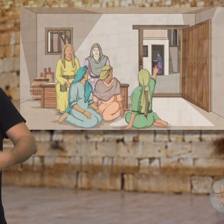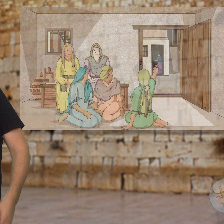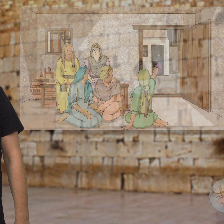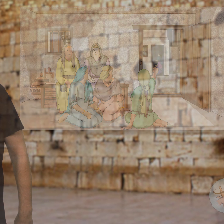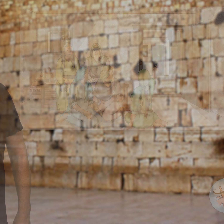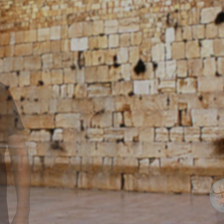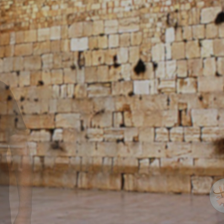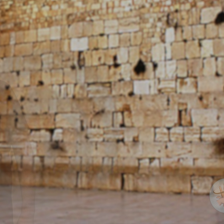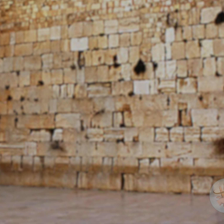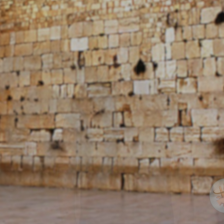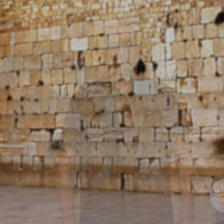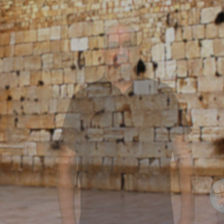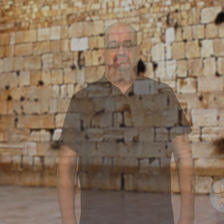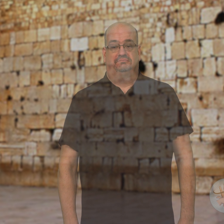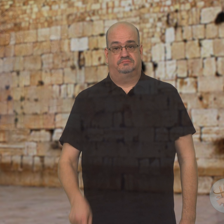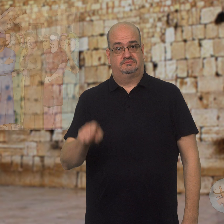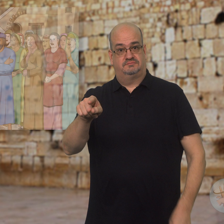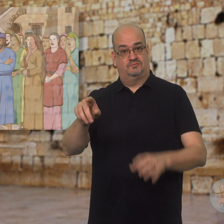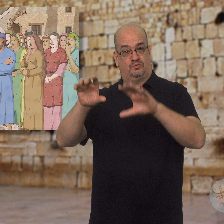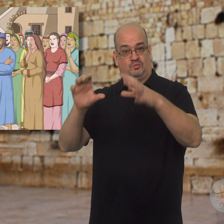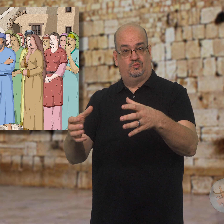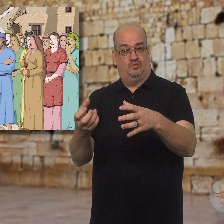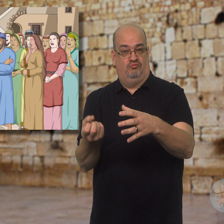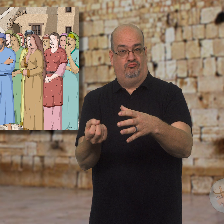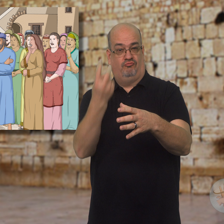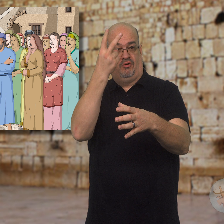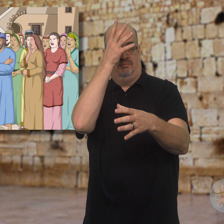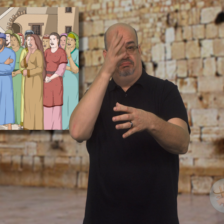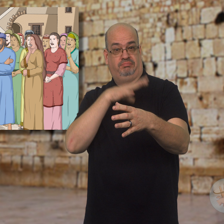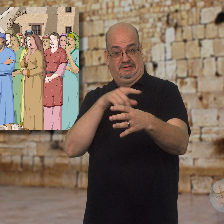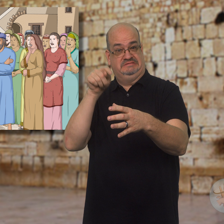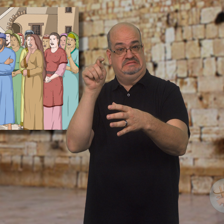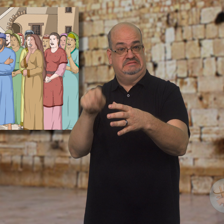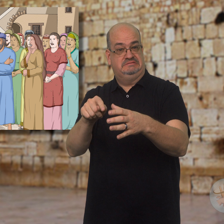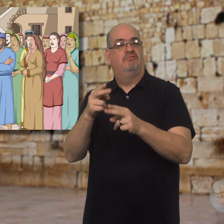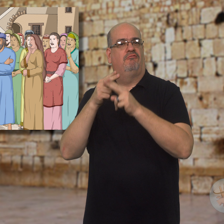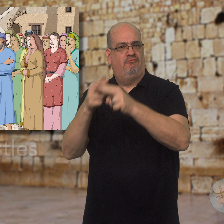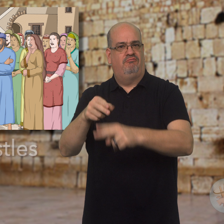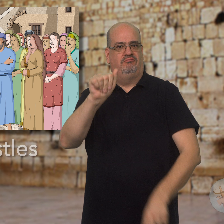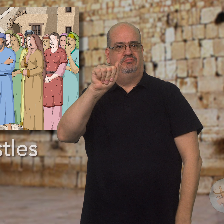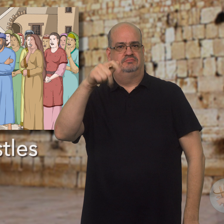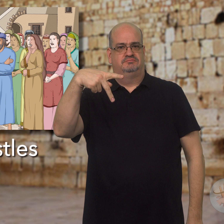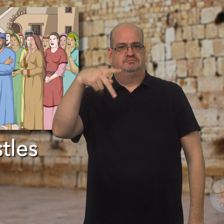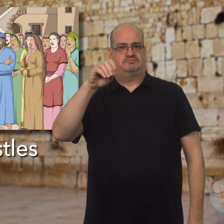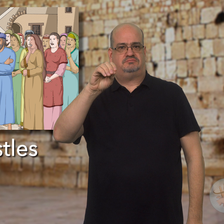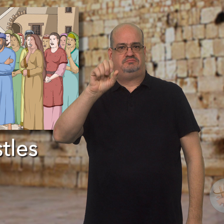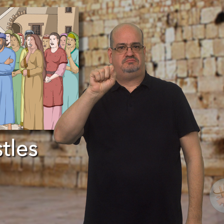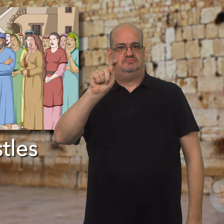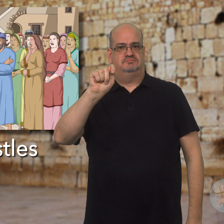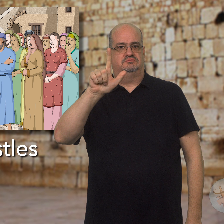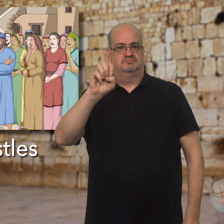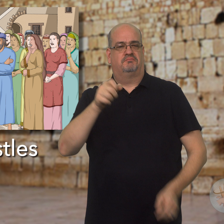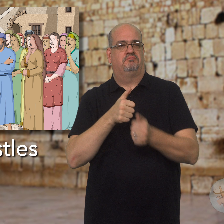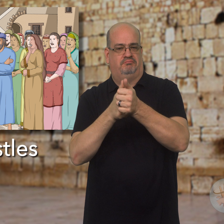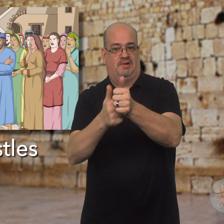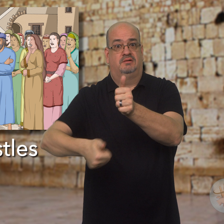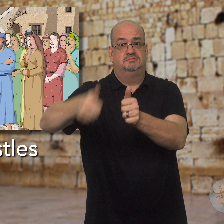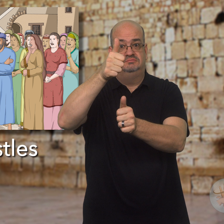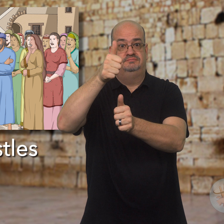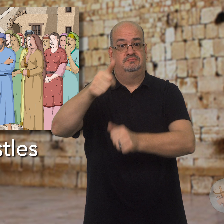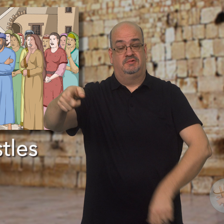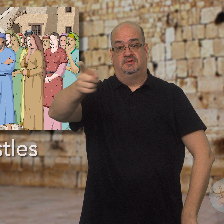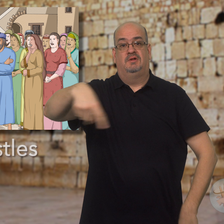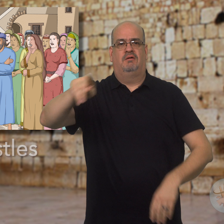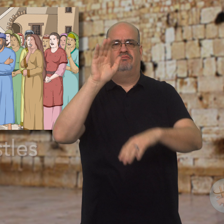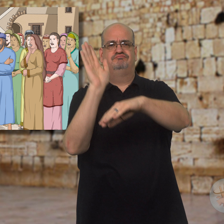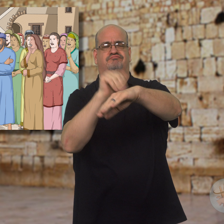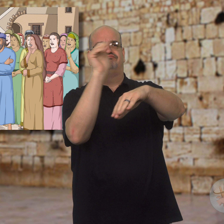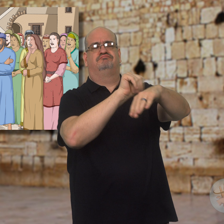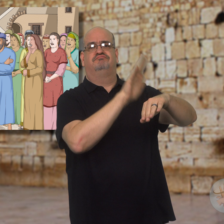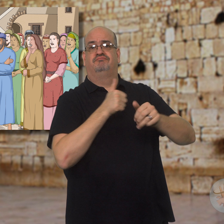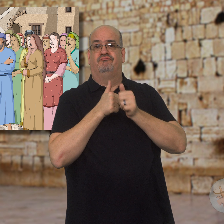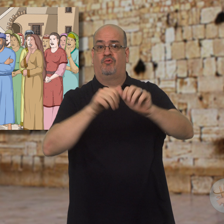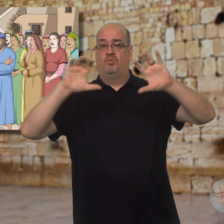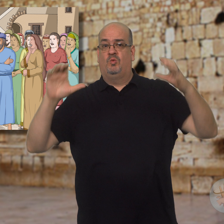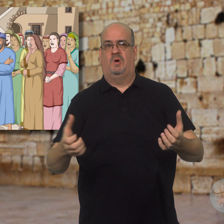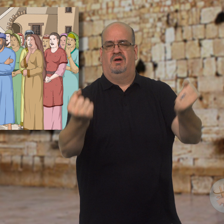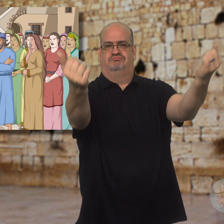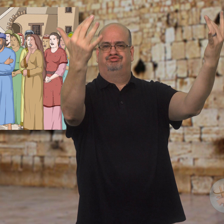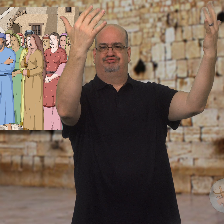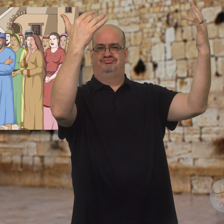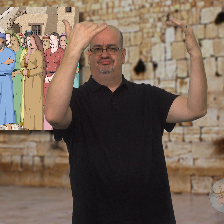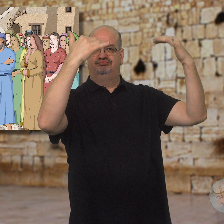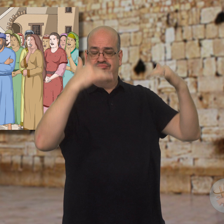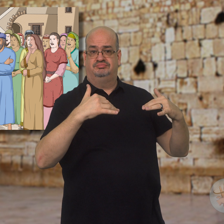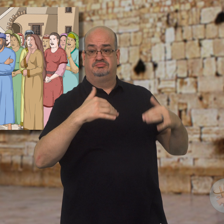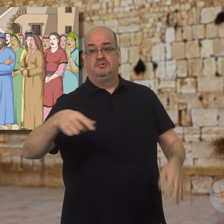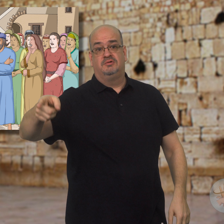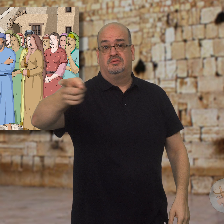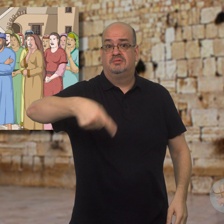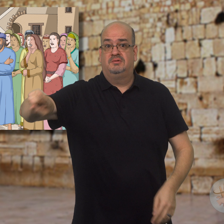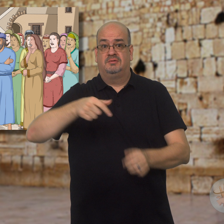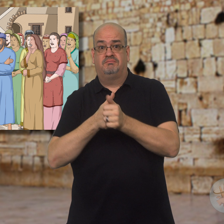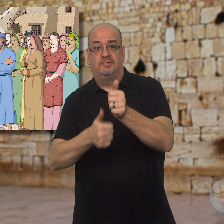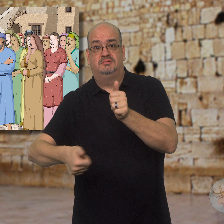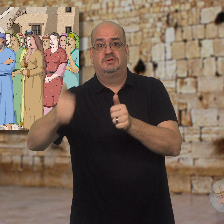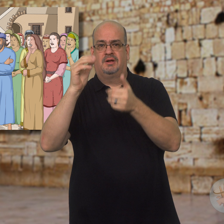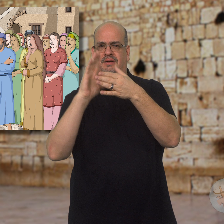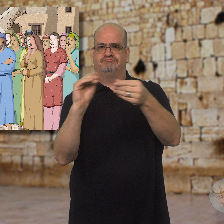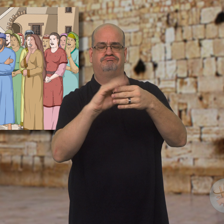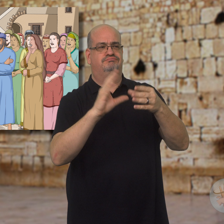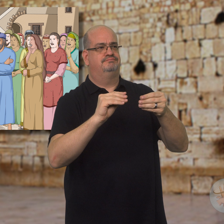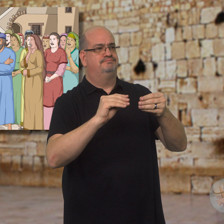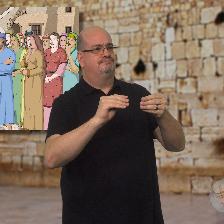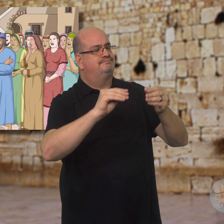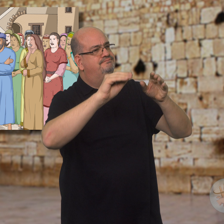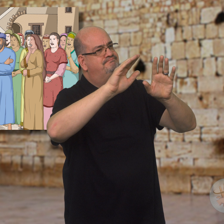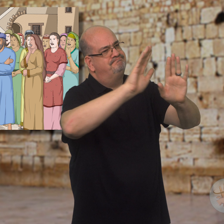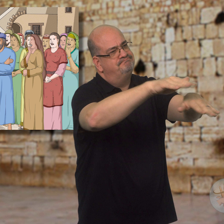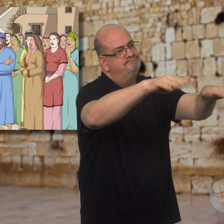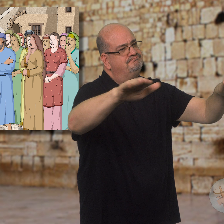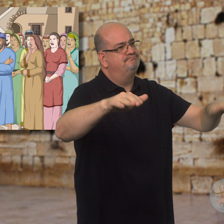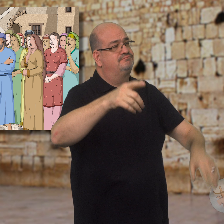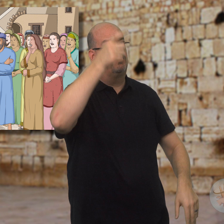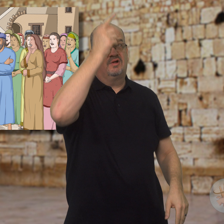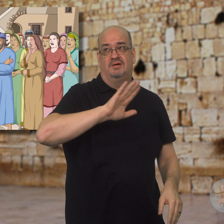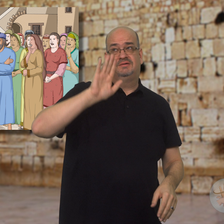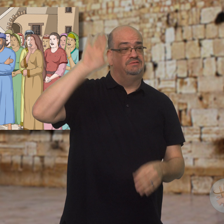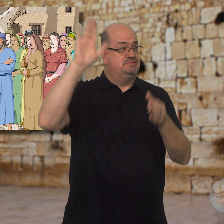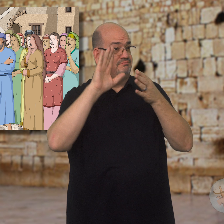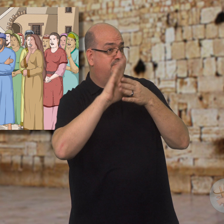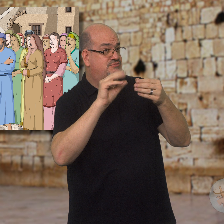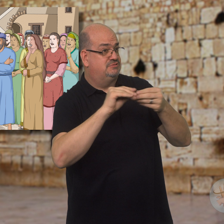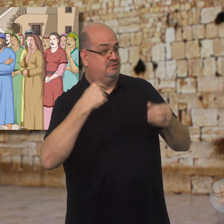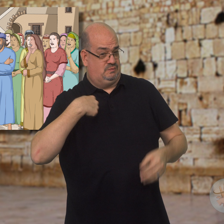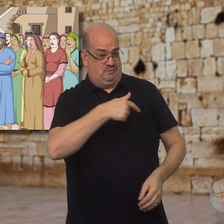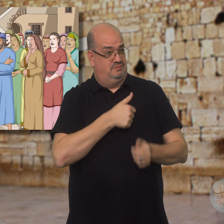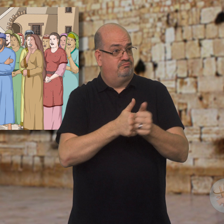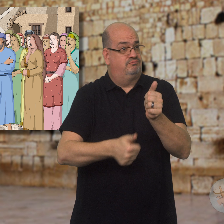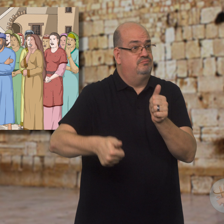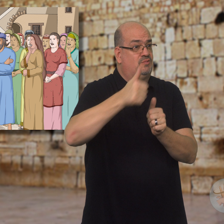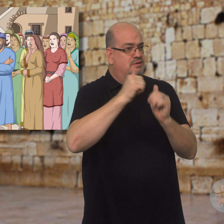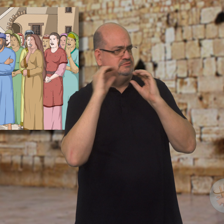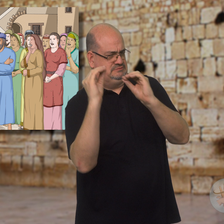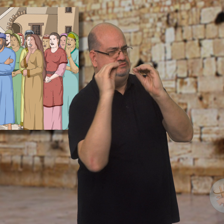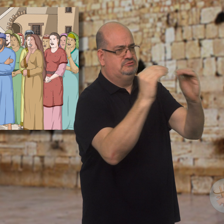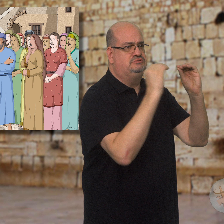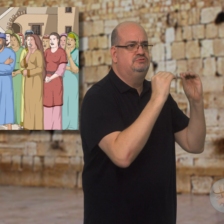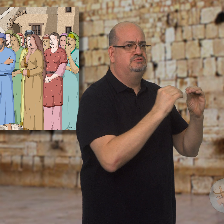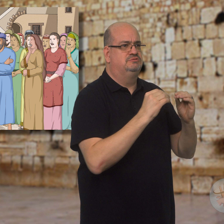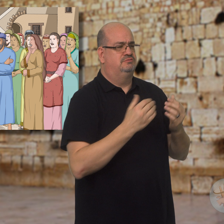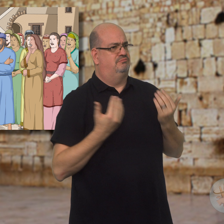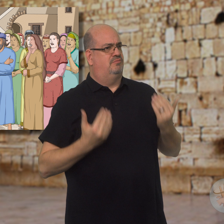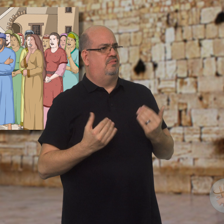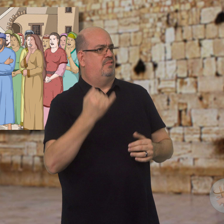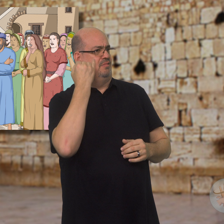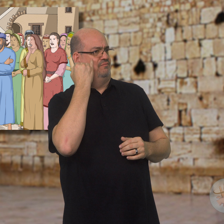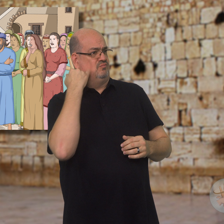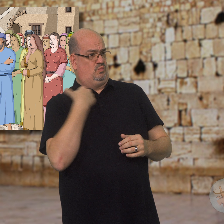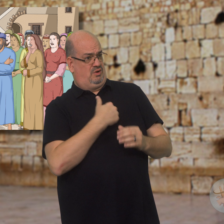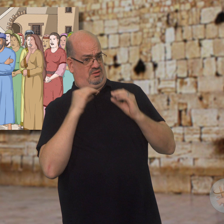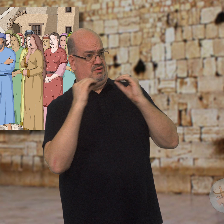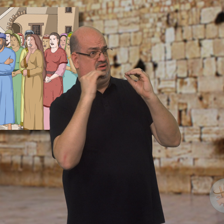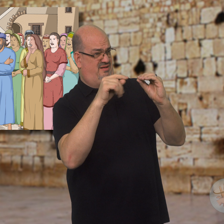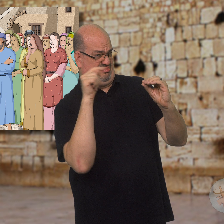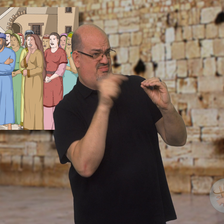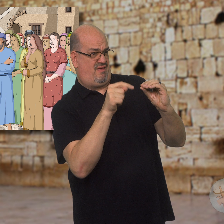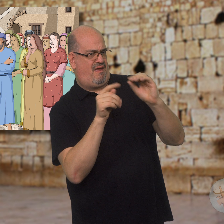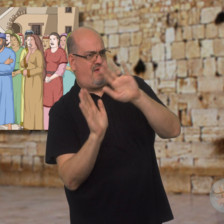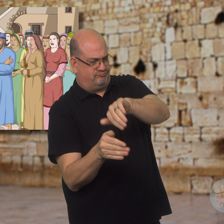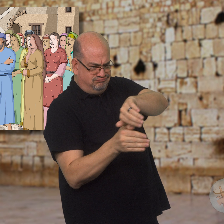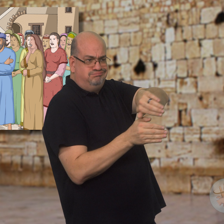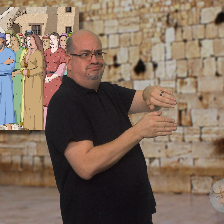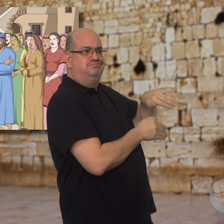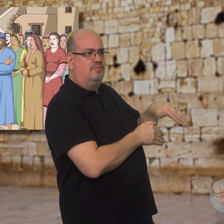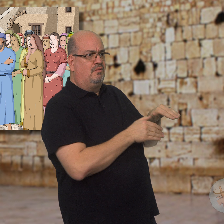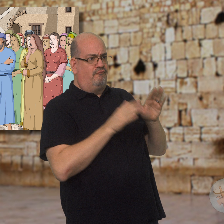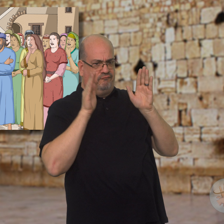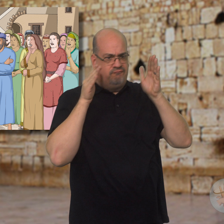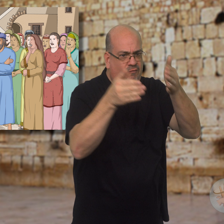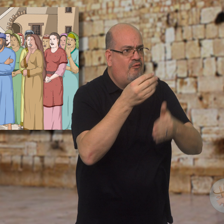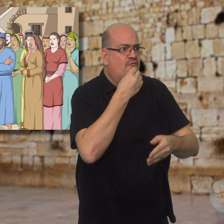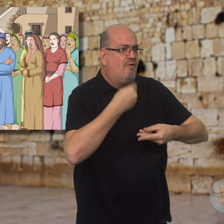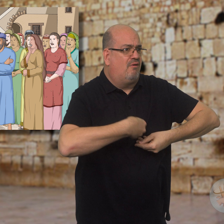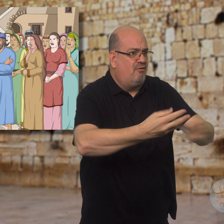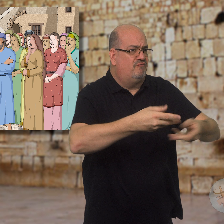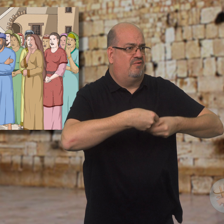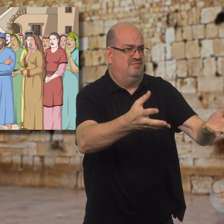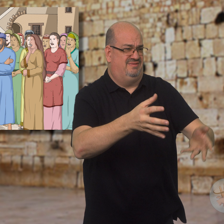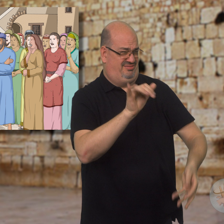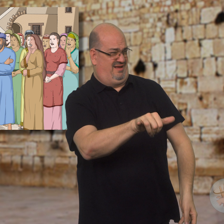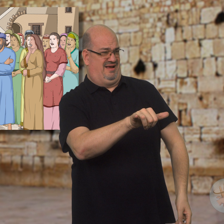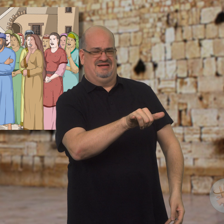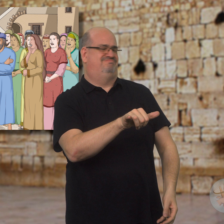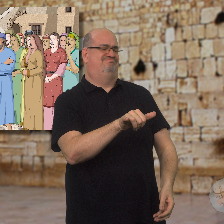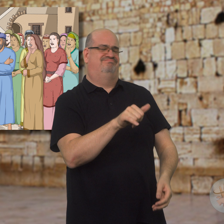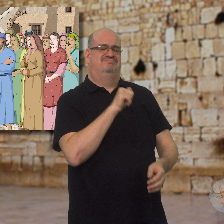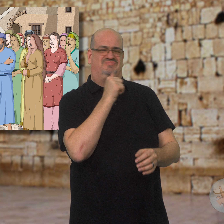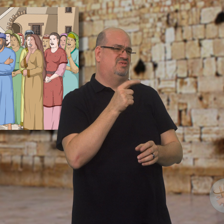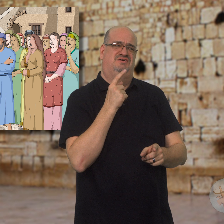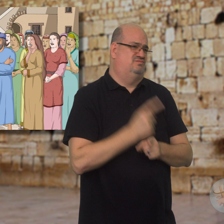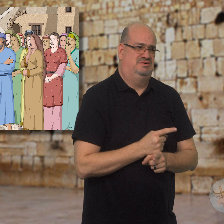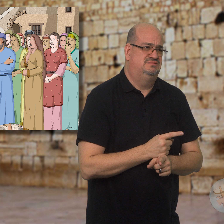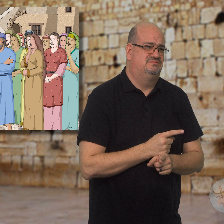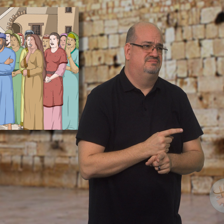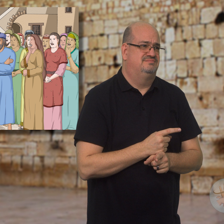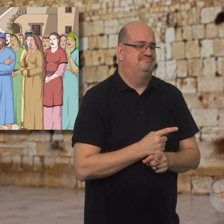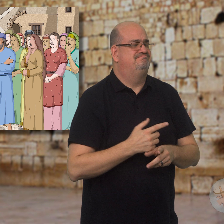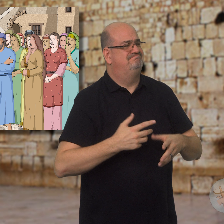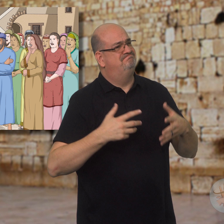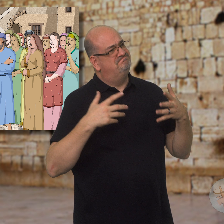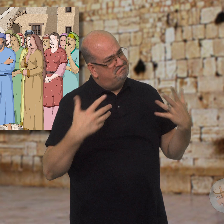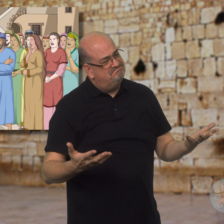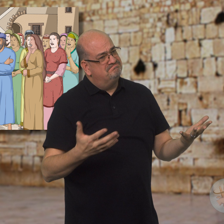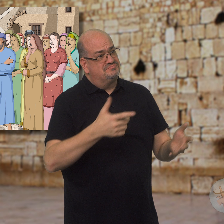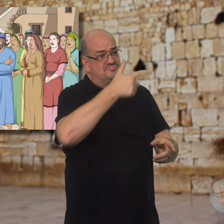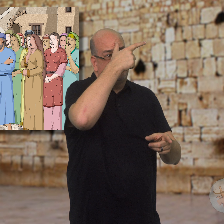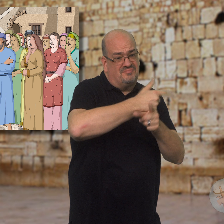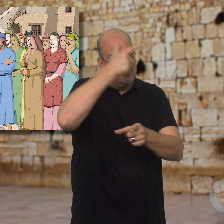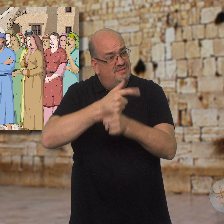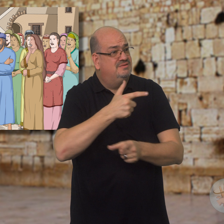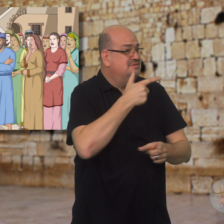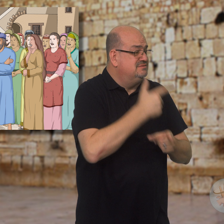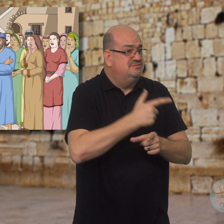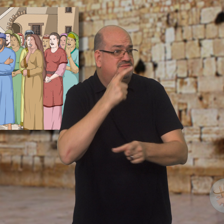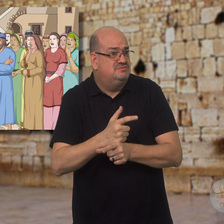So the Twelve summoned all the disciples and said, “It is unacceptable for us to neglect the word of God in order to wait on tables.